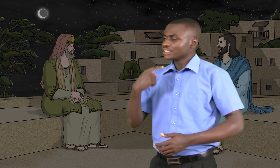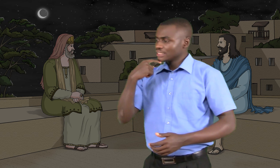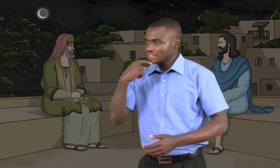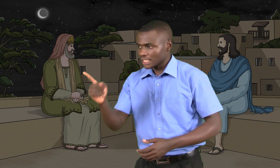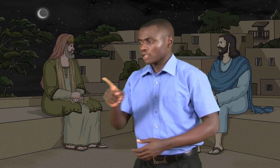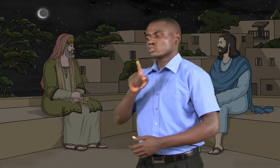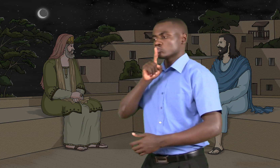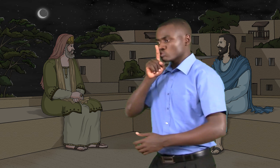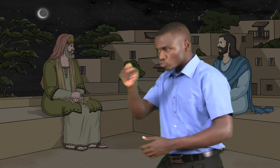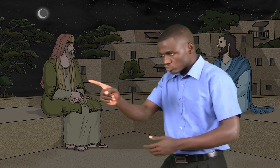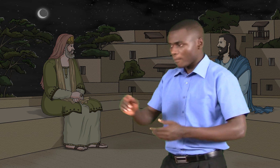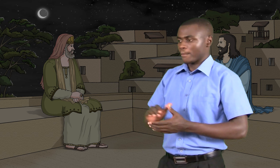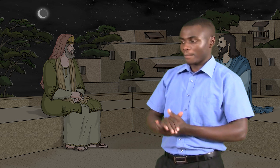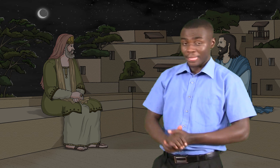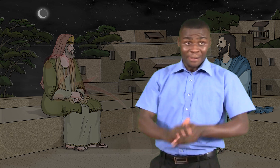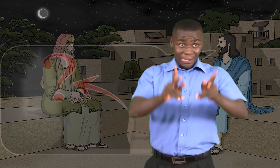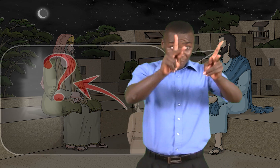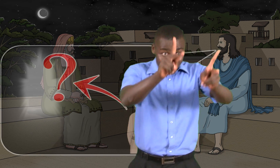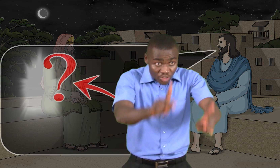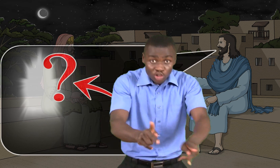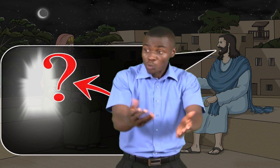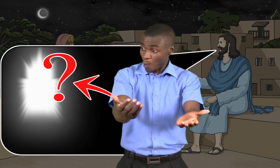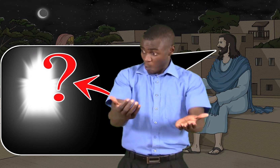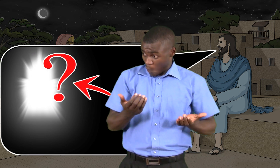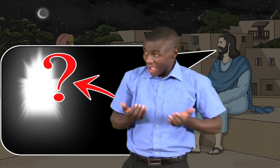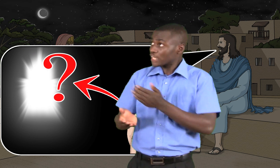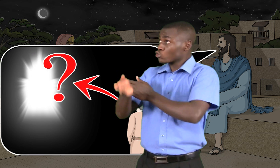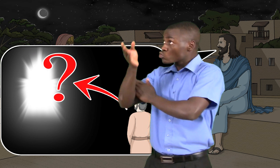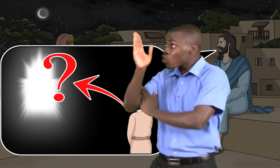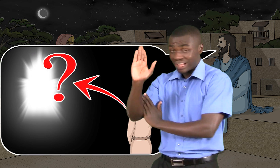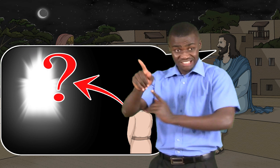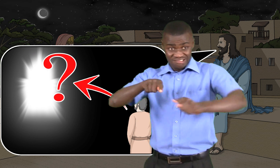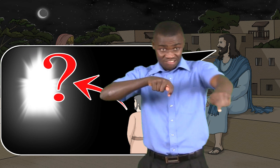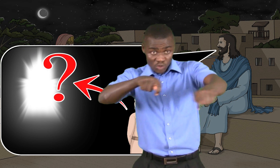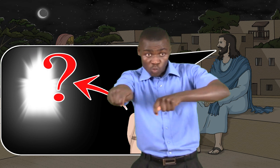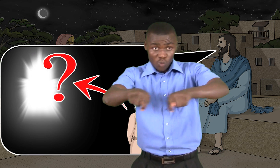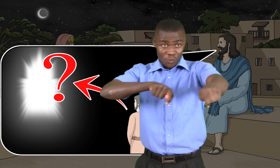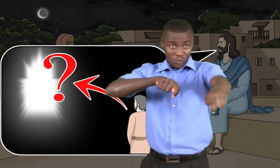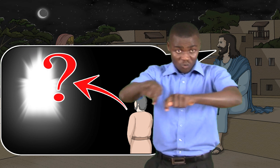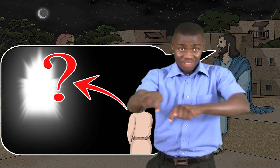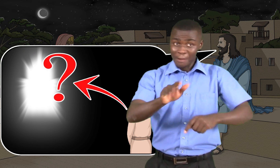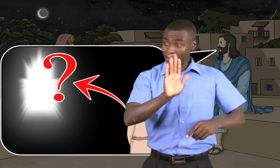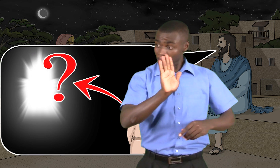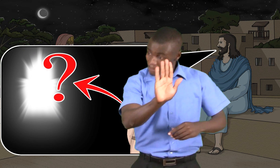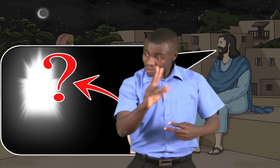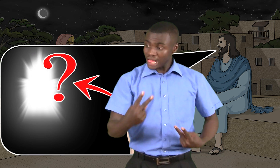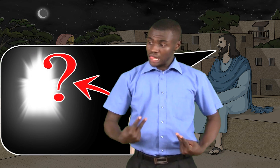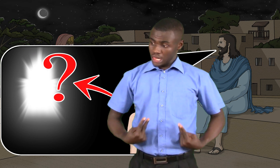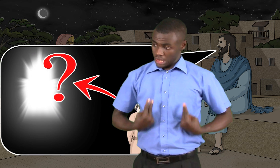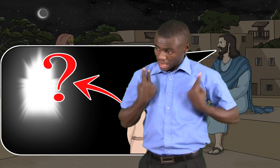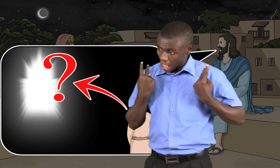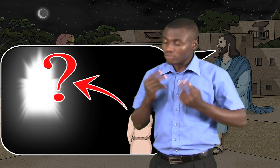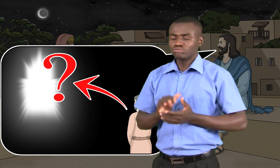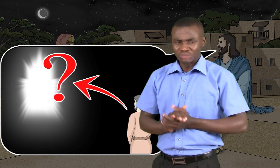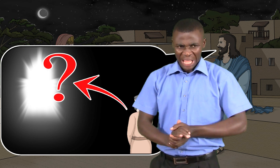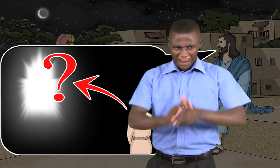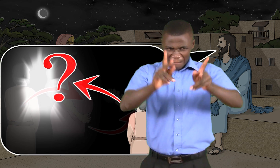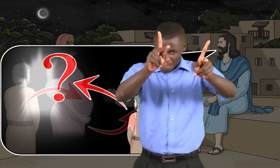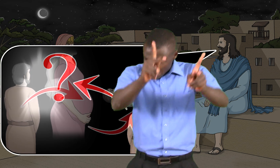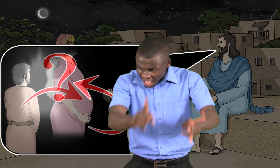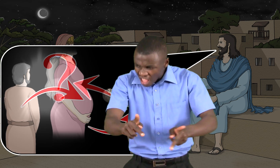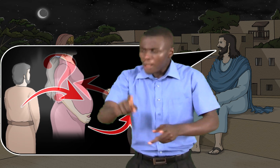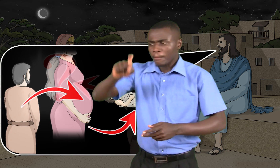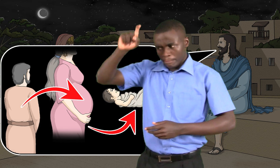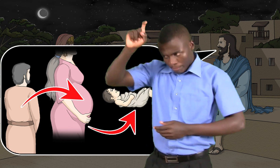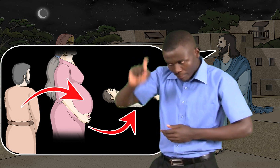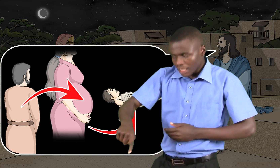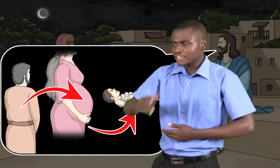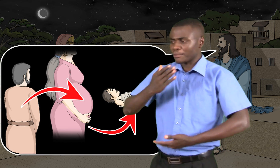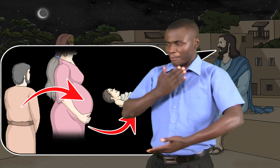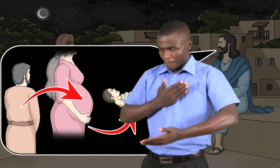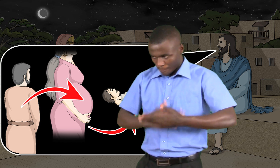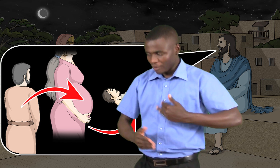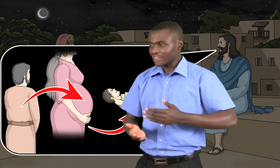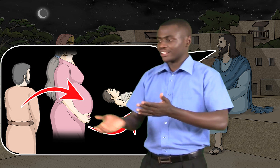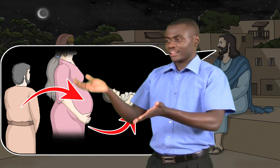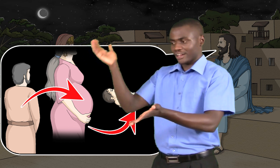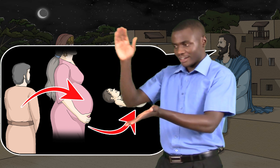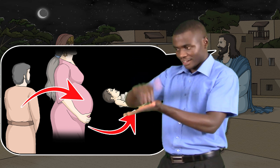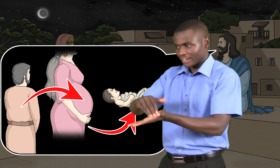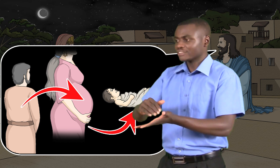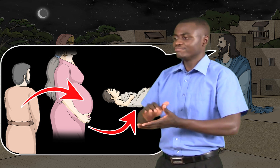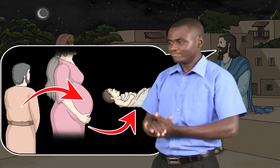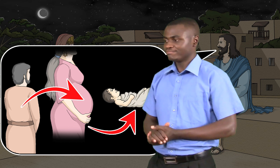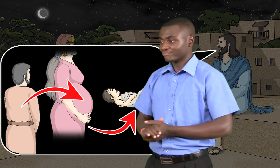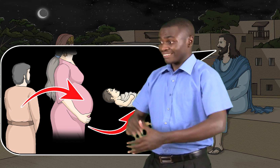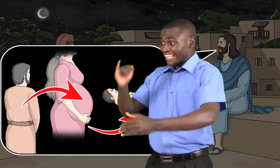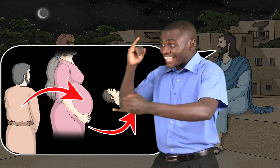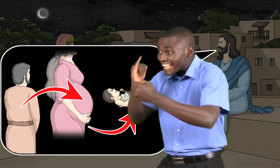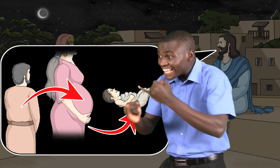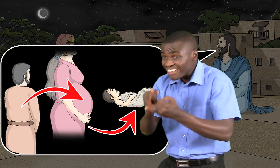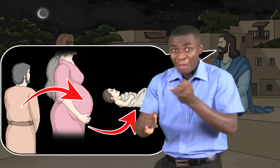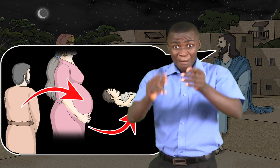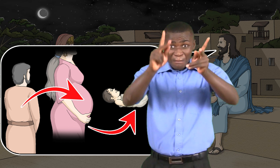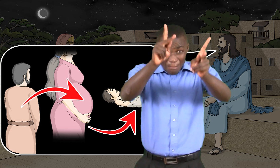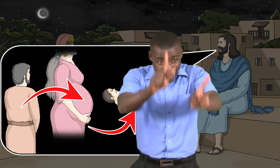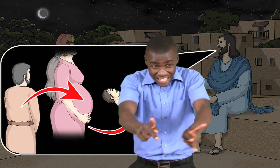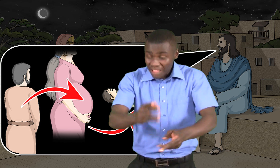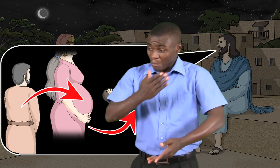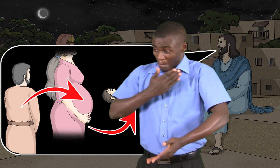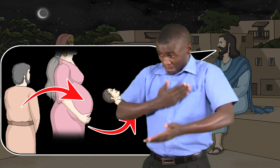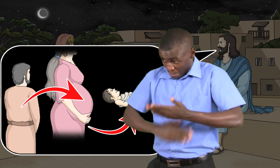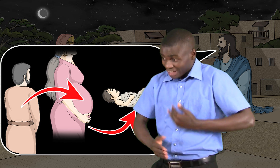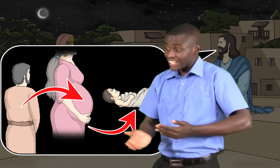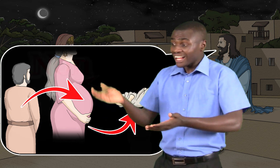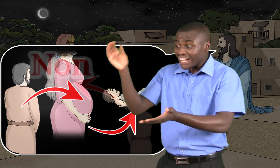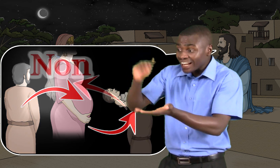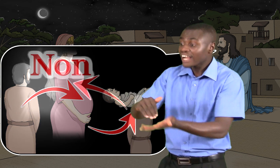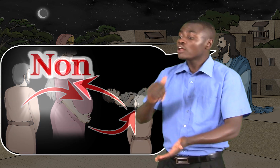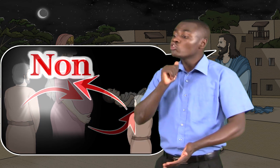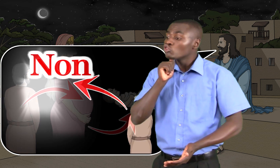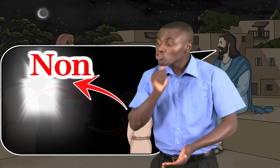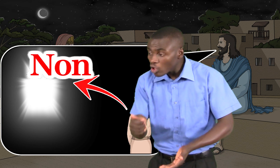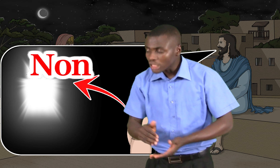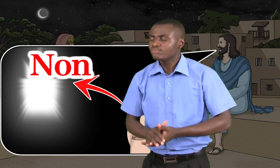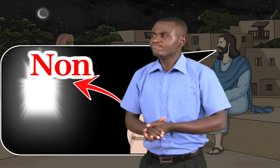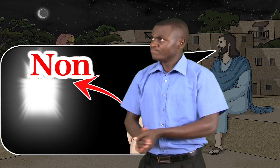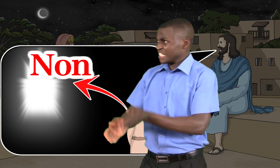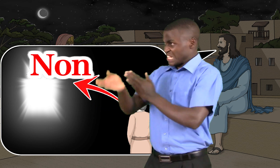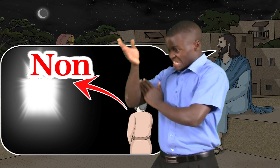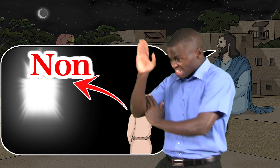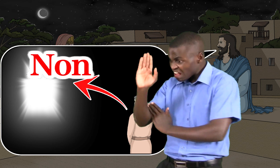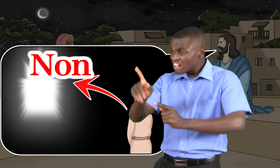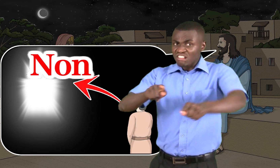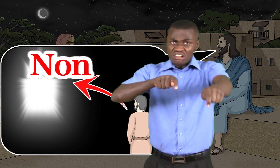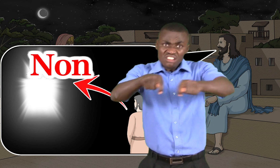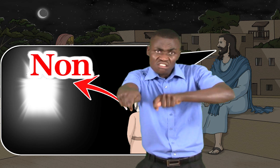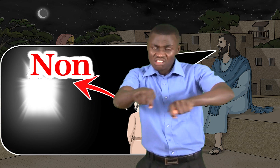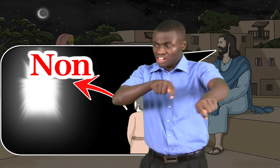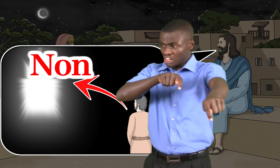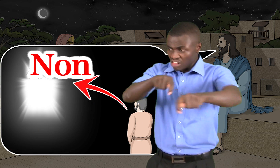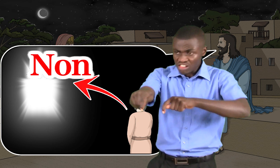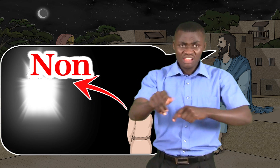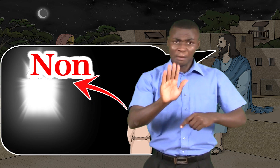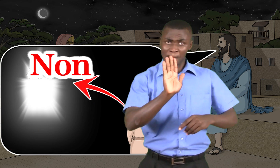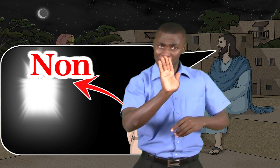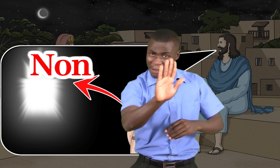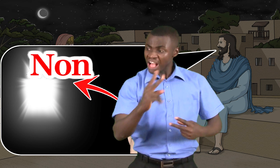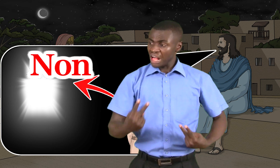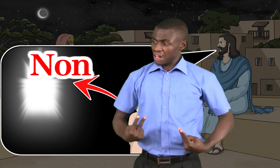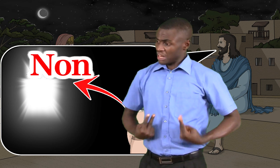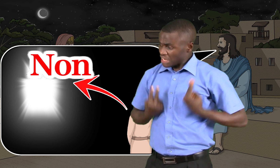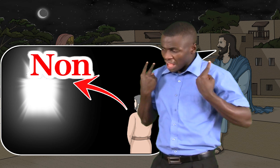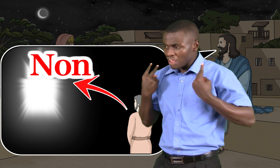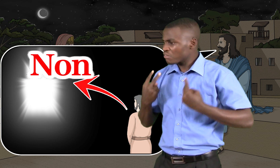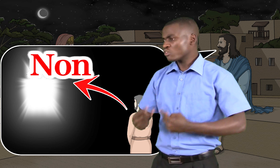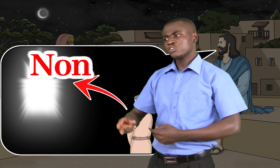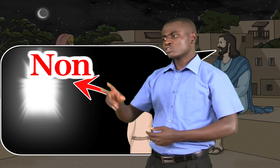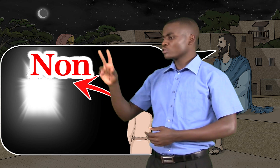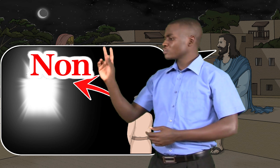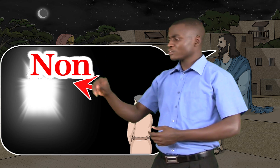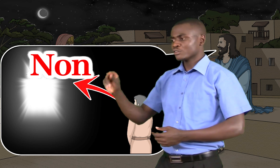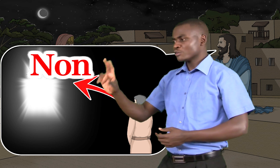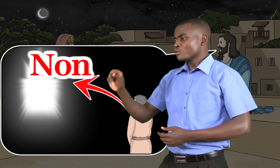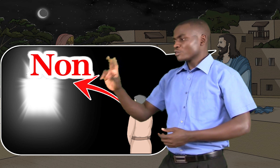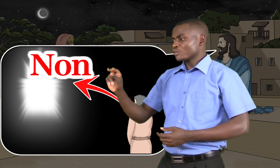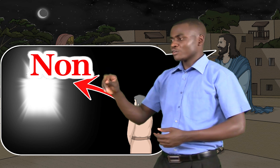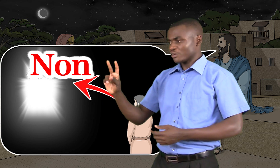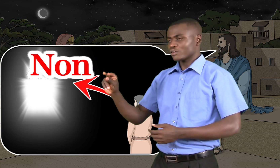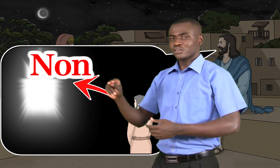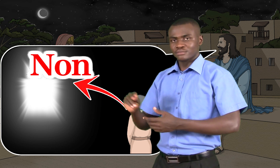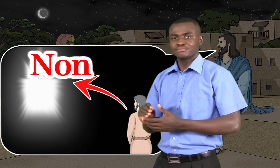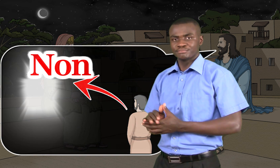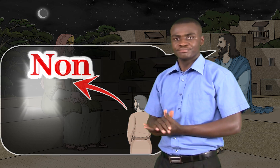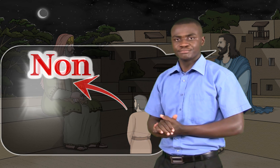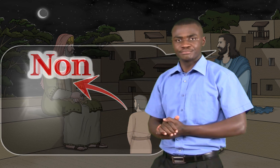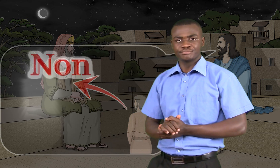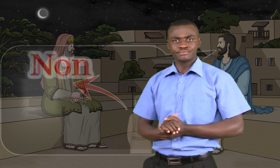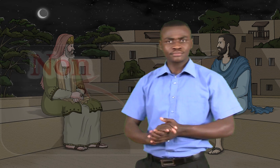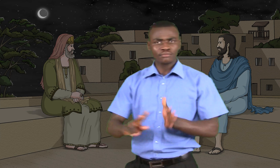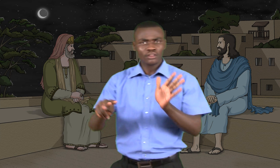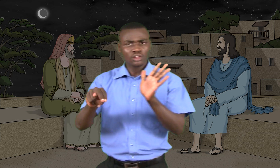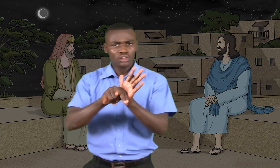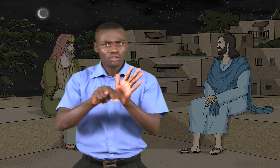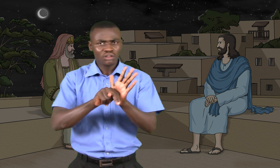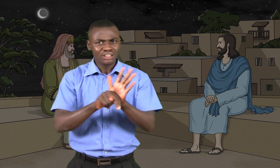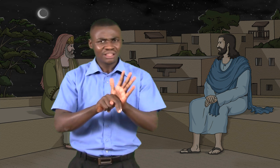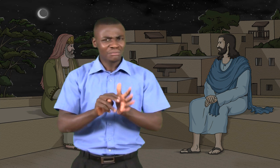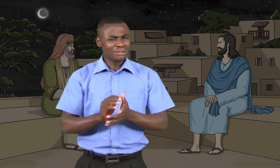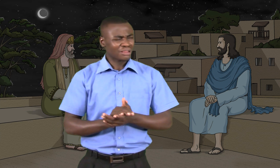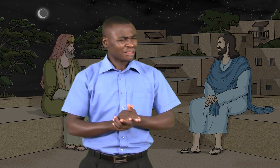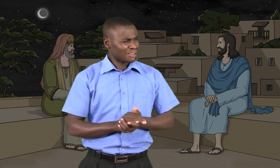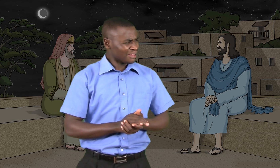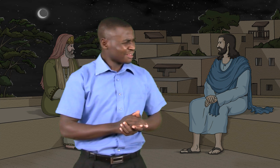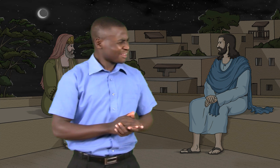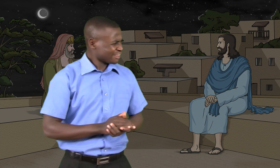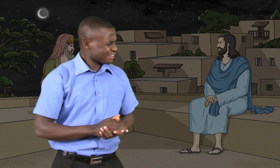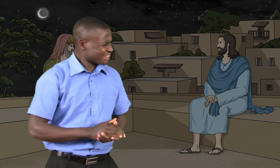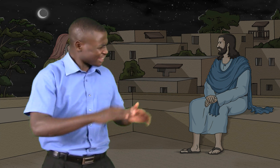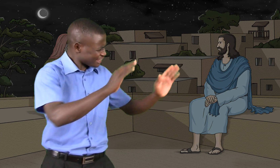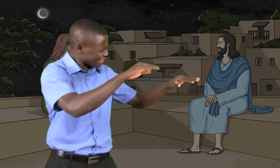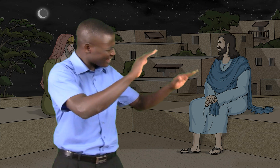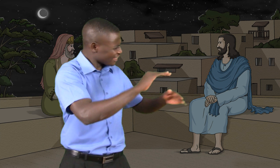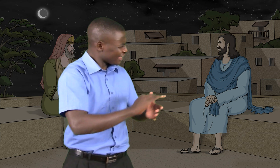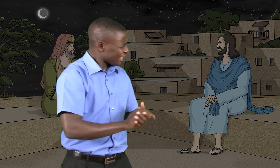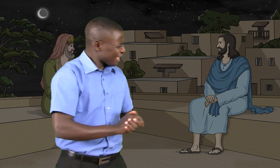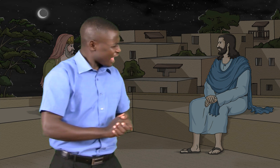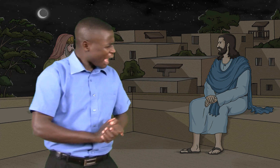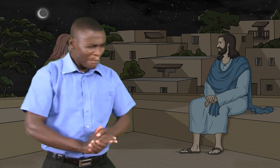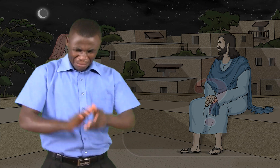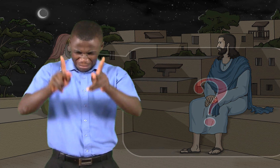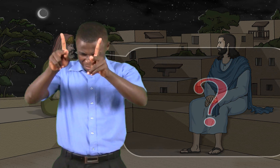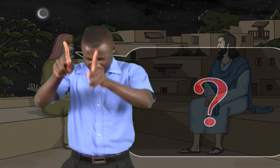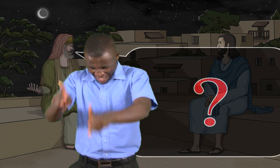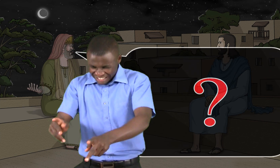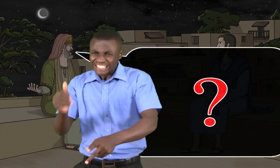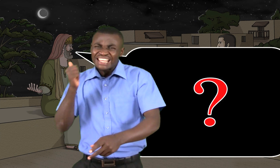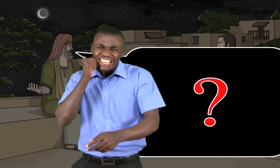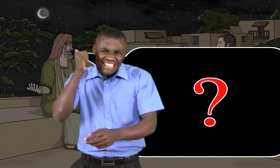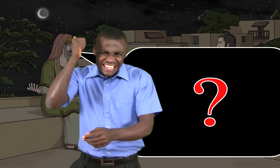Jesus replied, “Truly, truly, I tell you, no one can see the kingdom of God unless he is born again.”